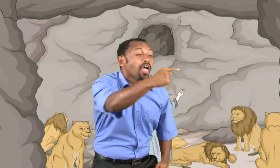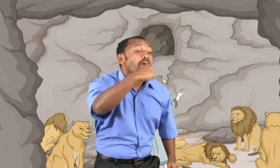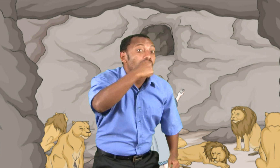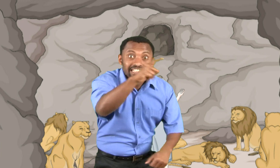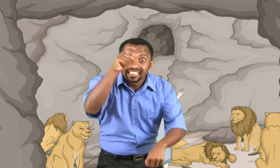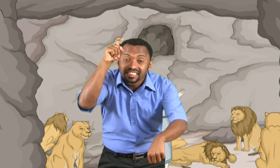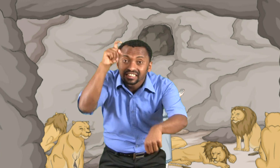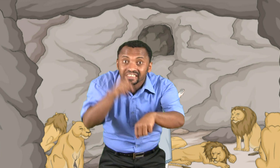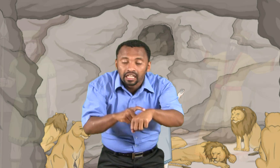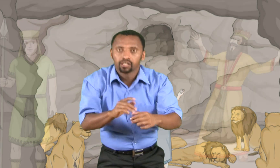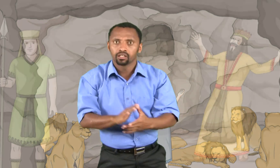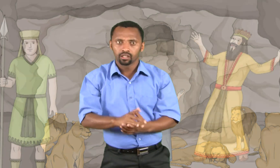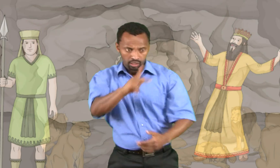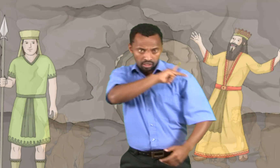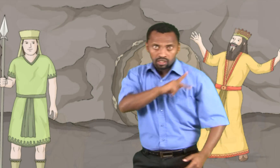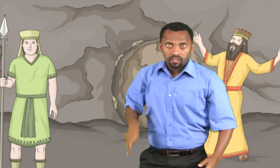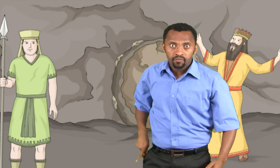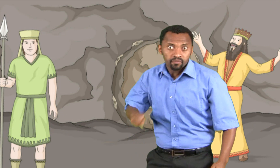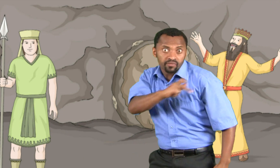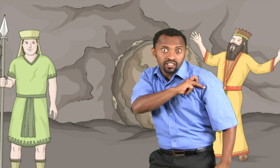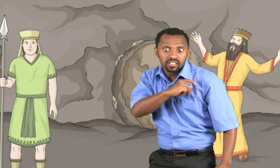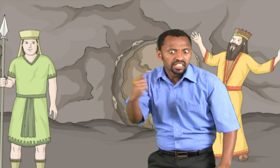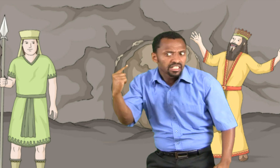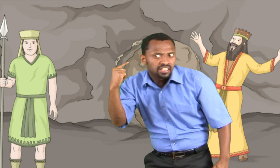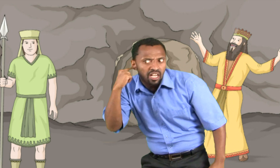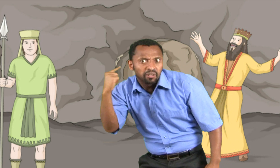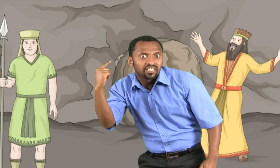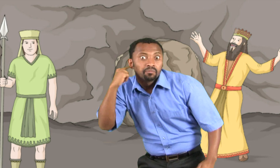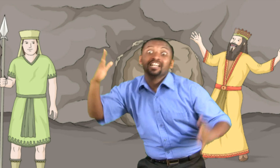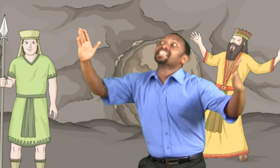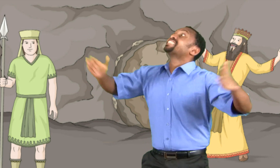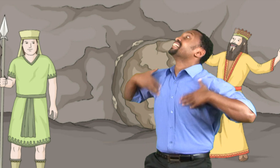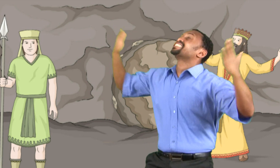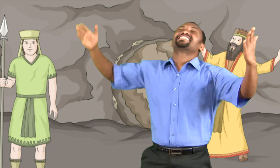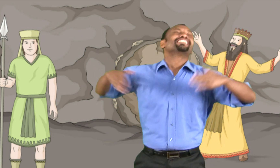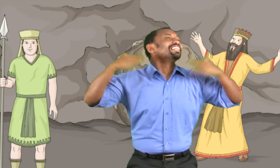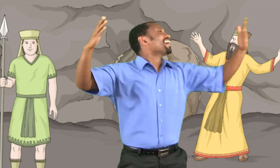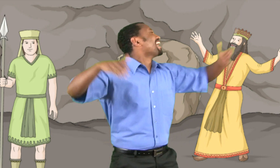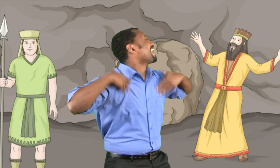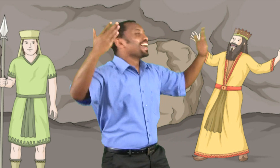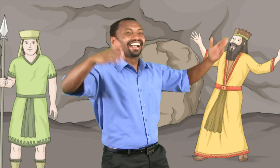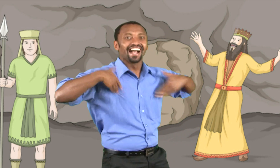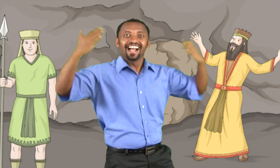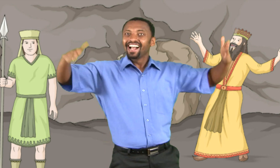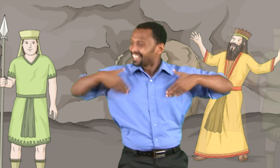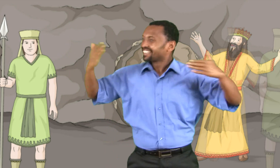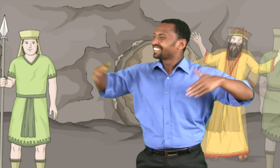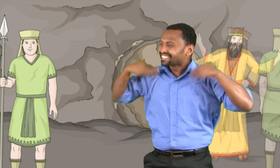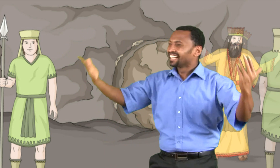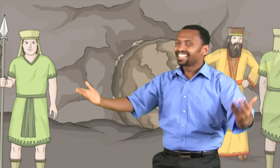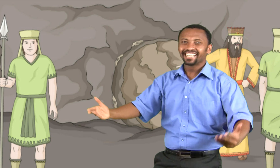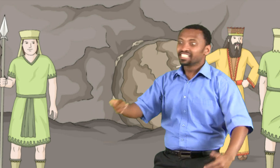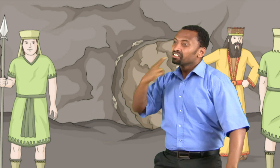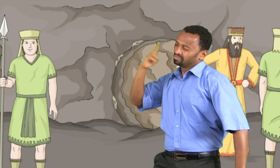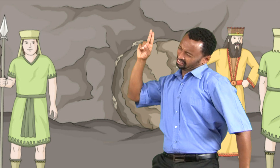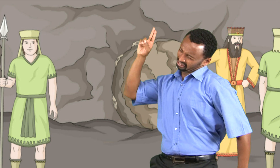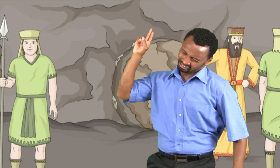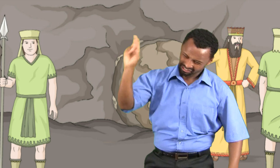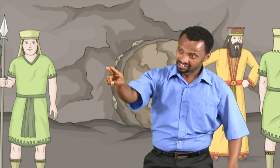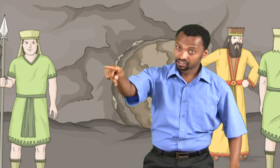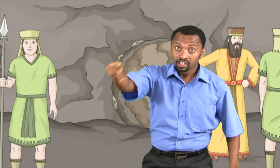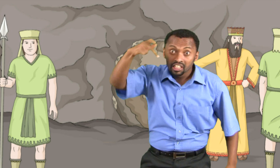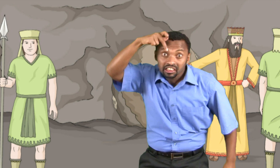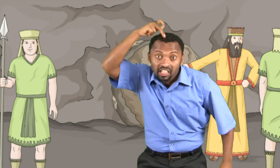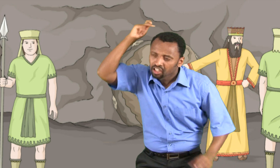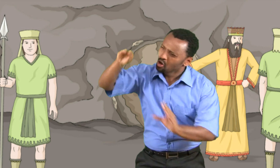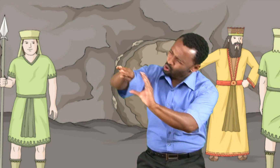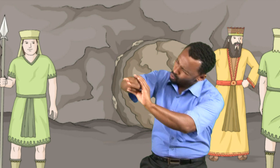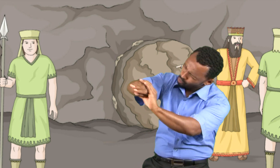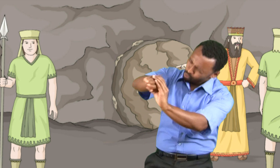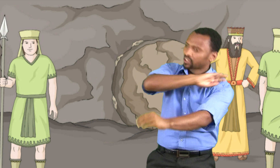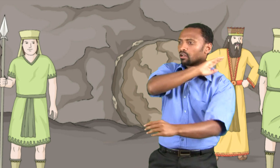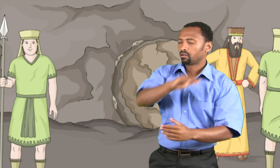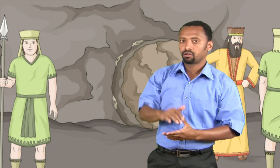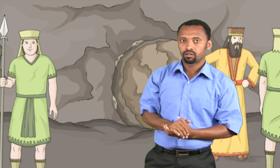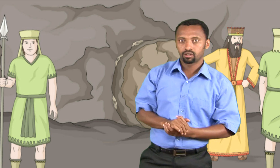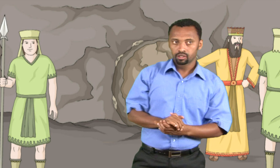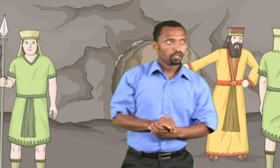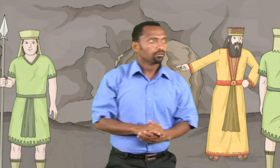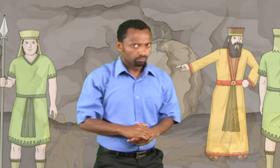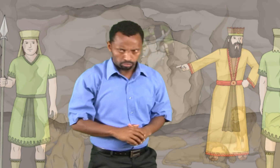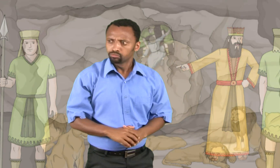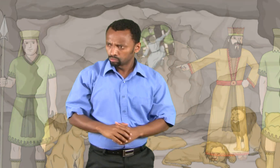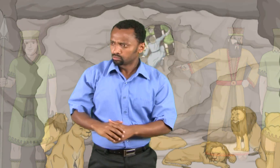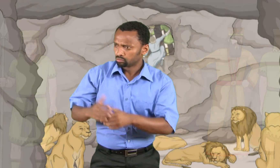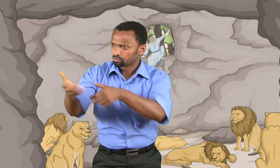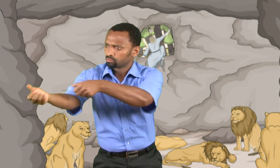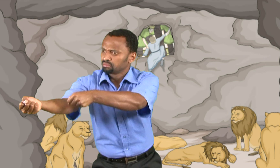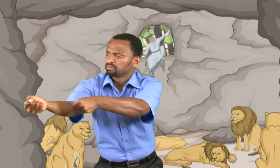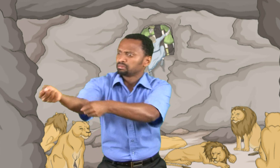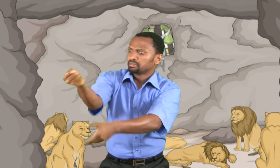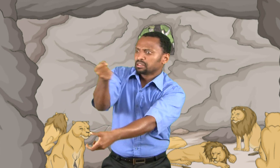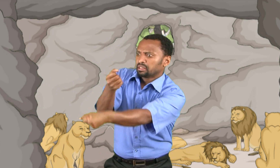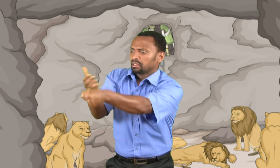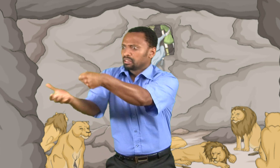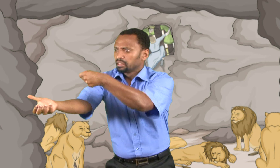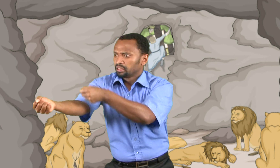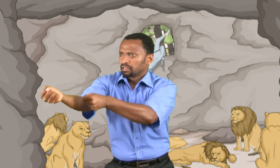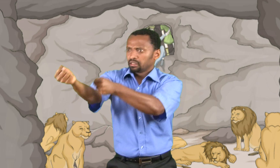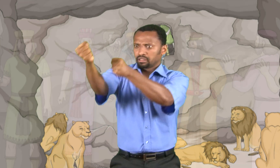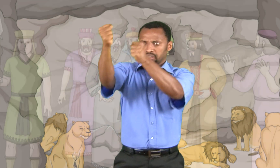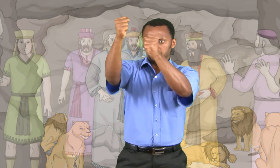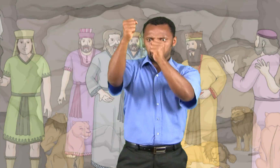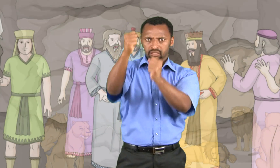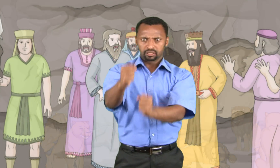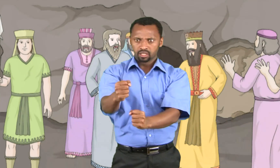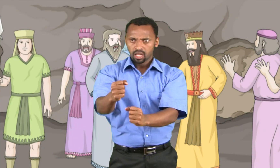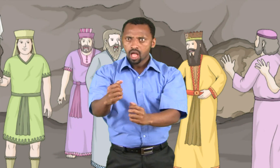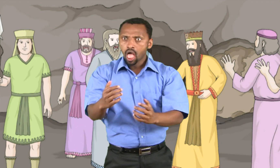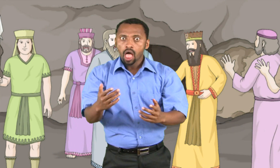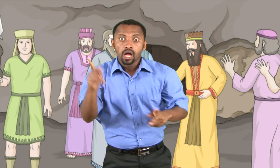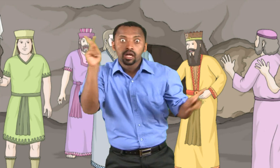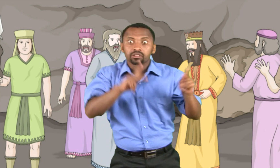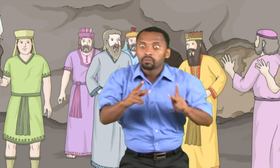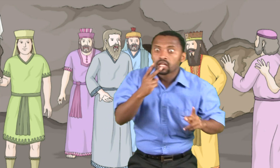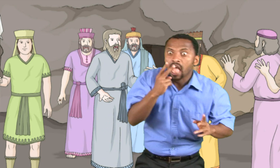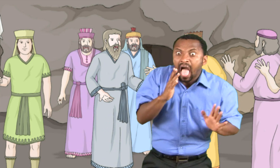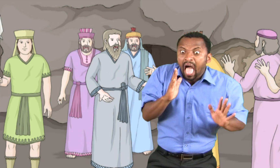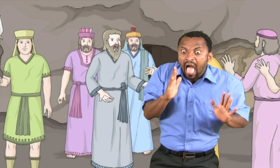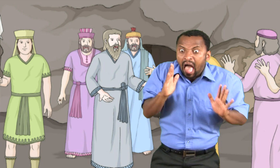The king was overjoyed and gave orders to lift Daniel out of the den, and when Daniel was lifted out of the den, no wounds whatsoever were found on him, because he had trusted in his God.